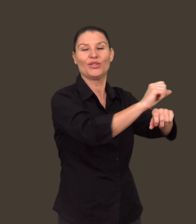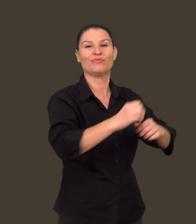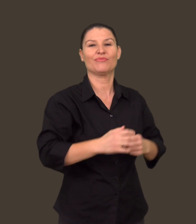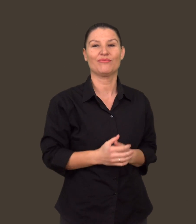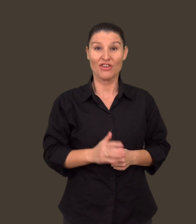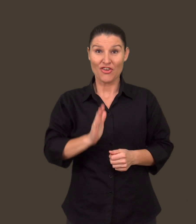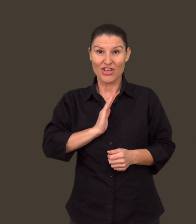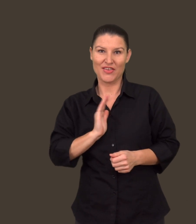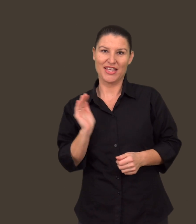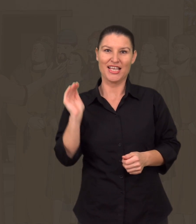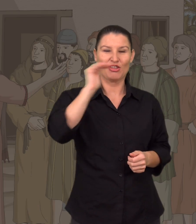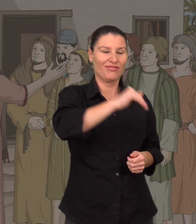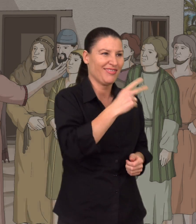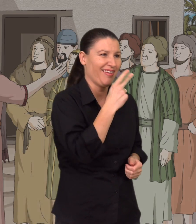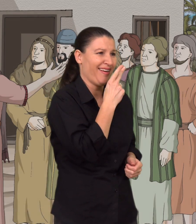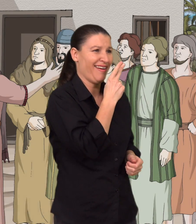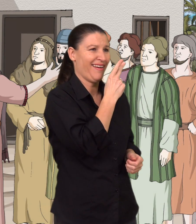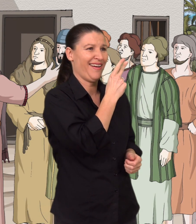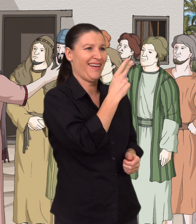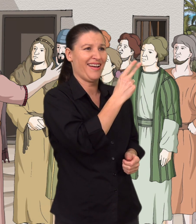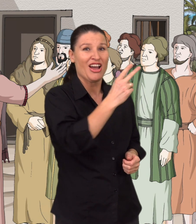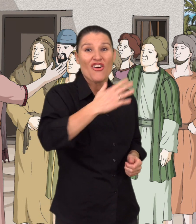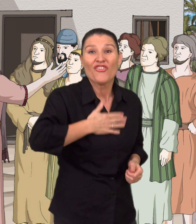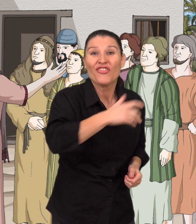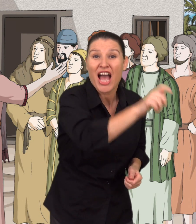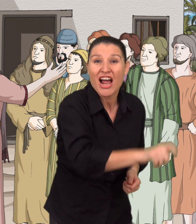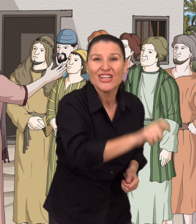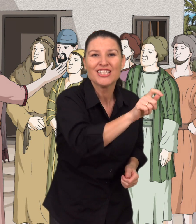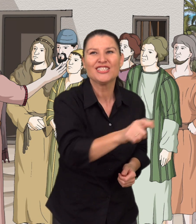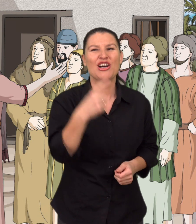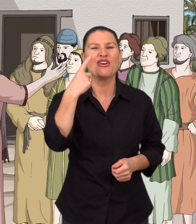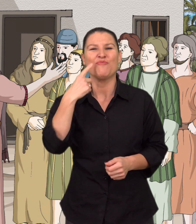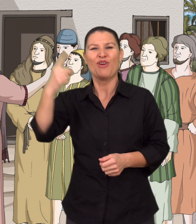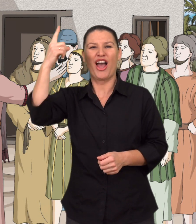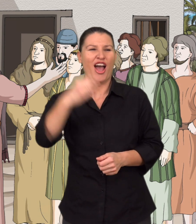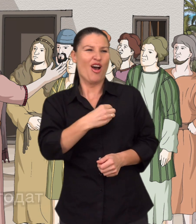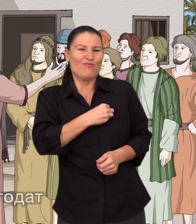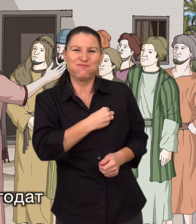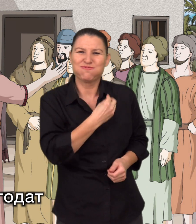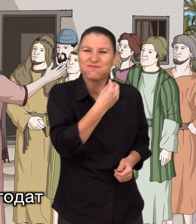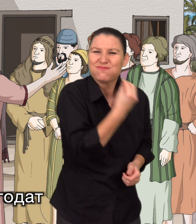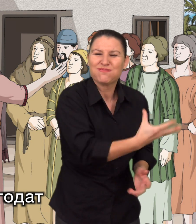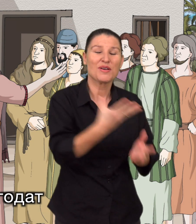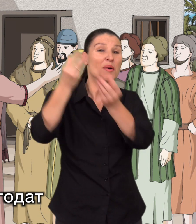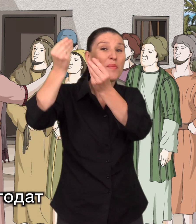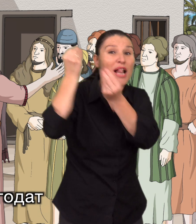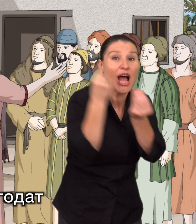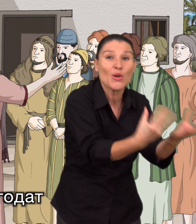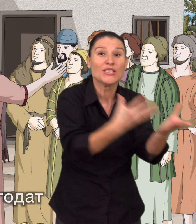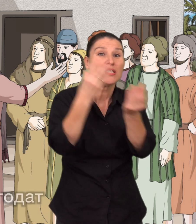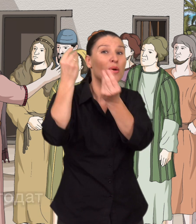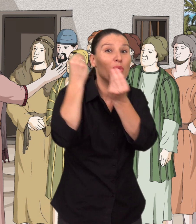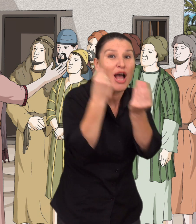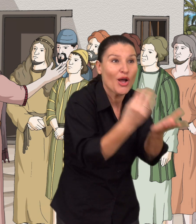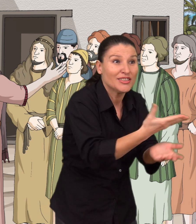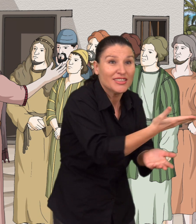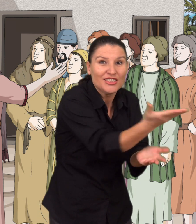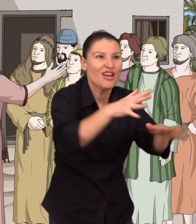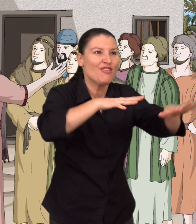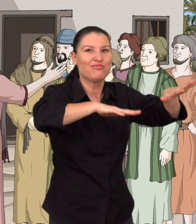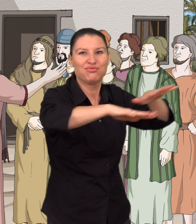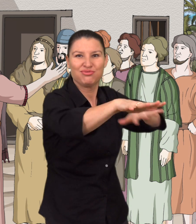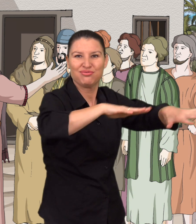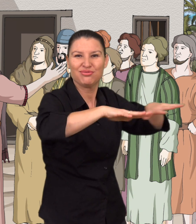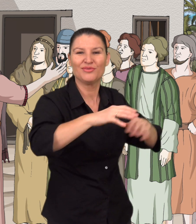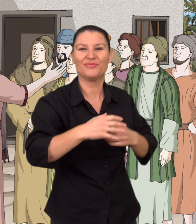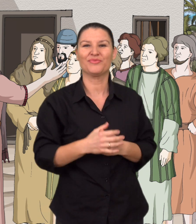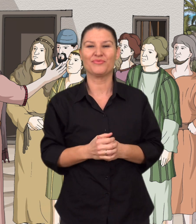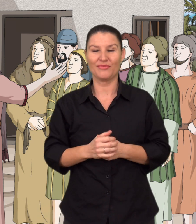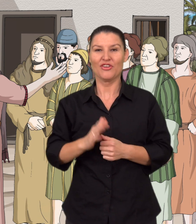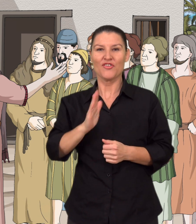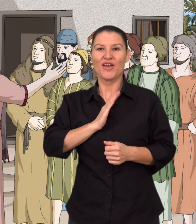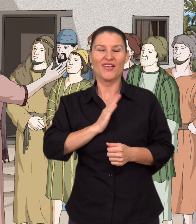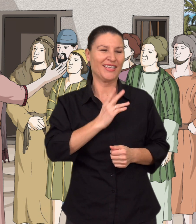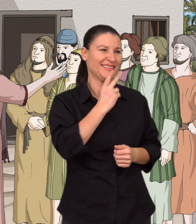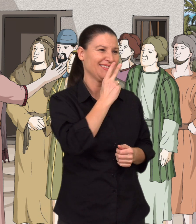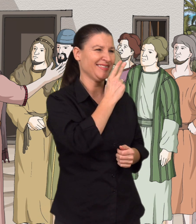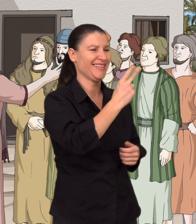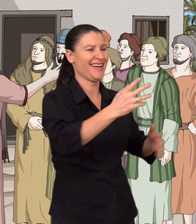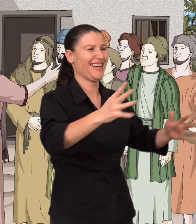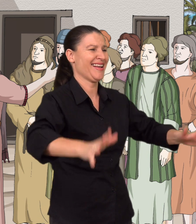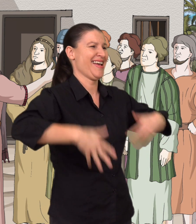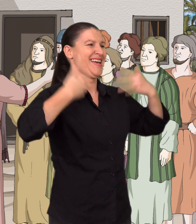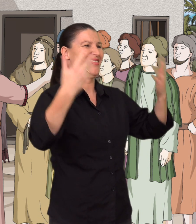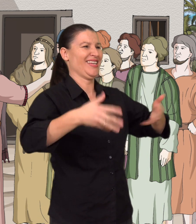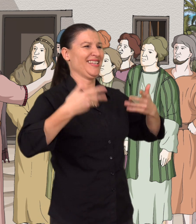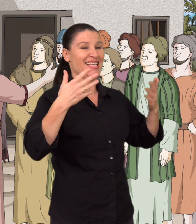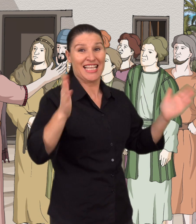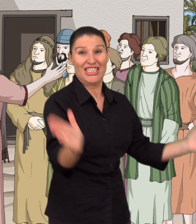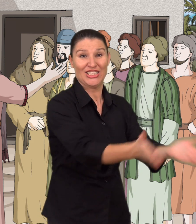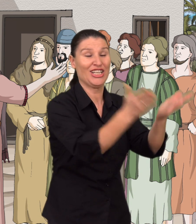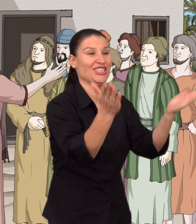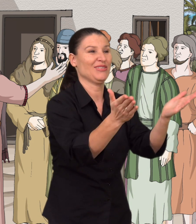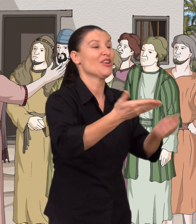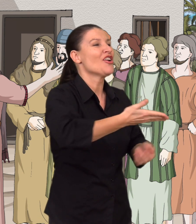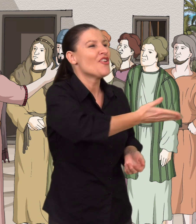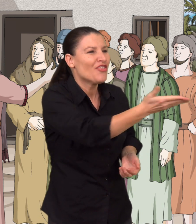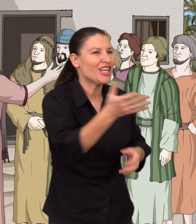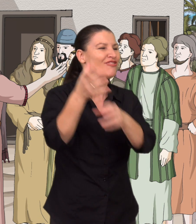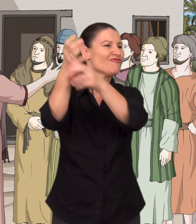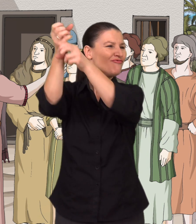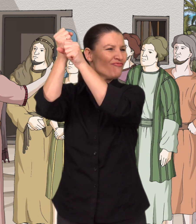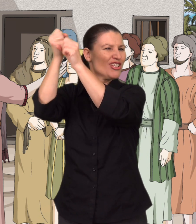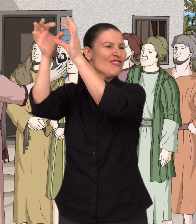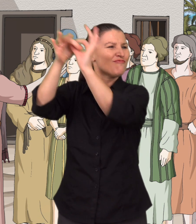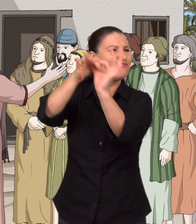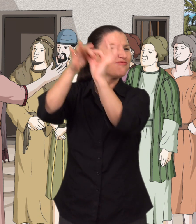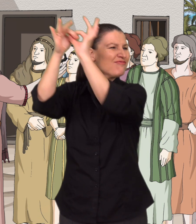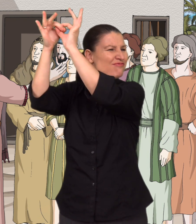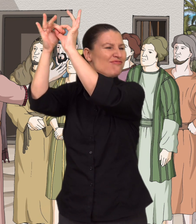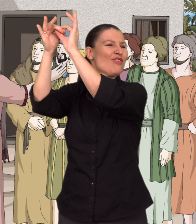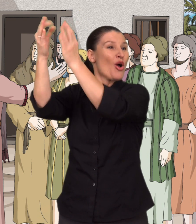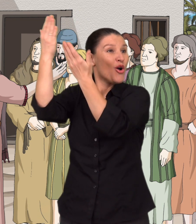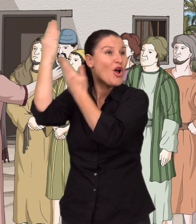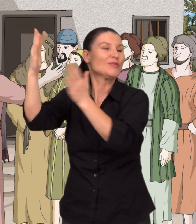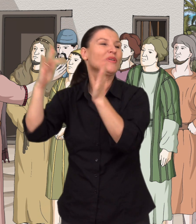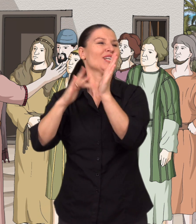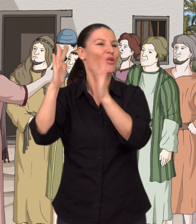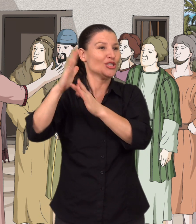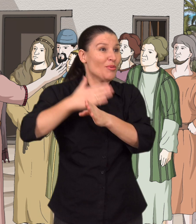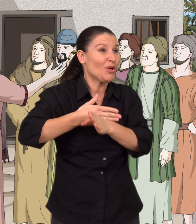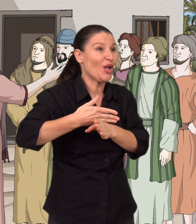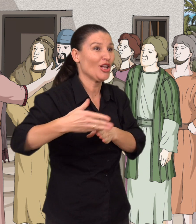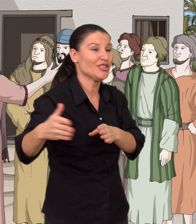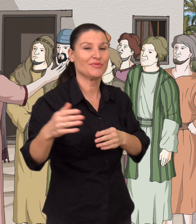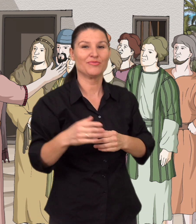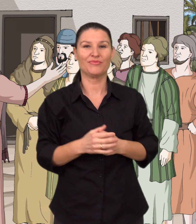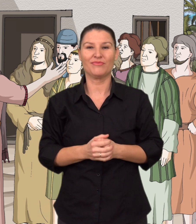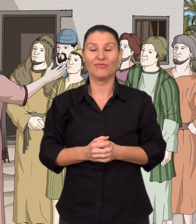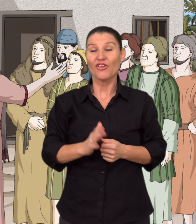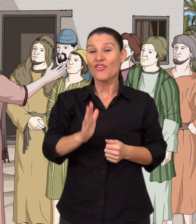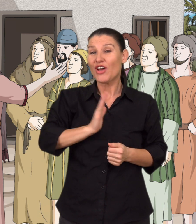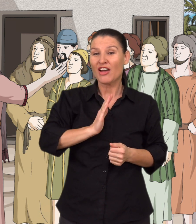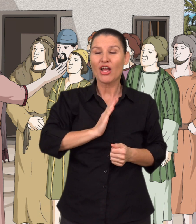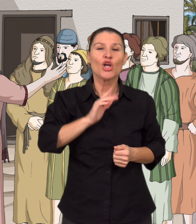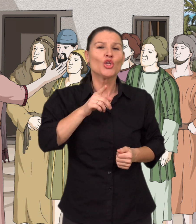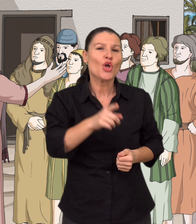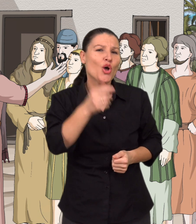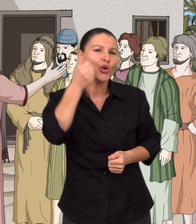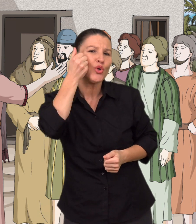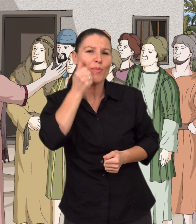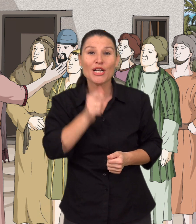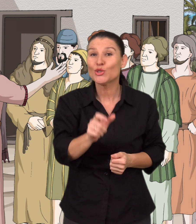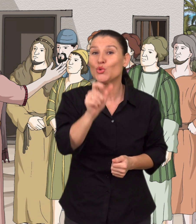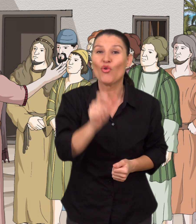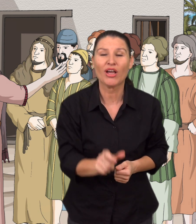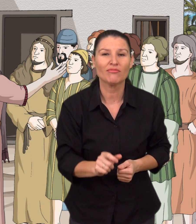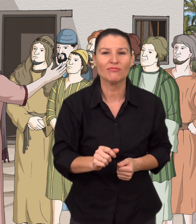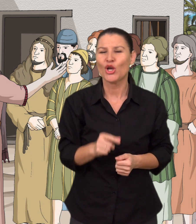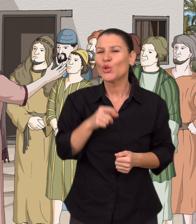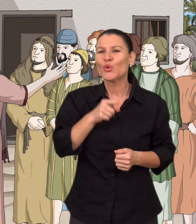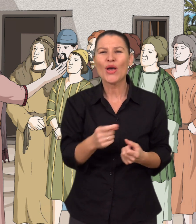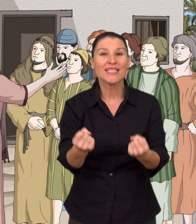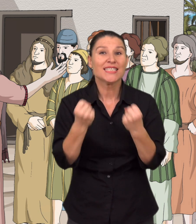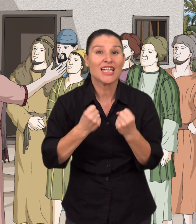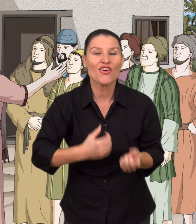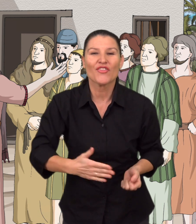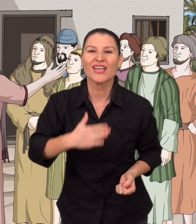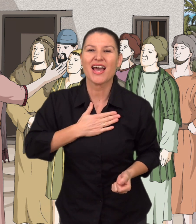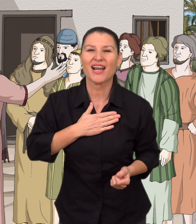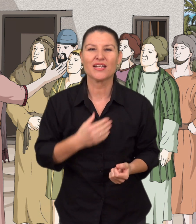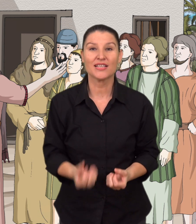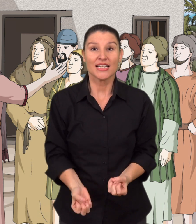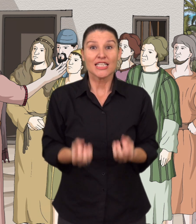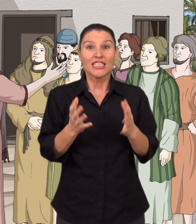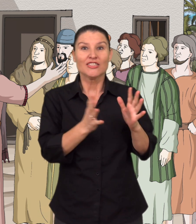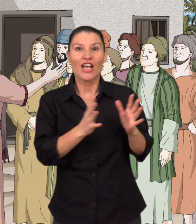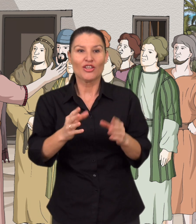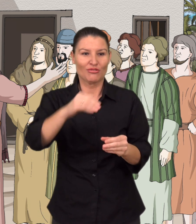When he arrived and saw the grace of God, he rejoiced and encouraged them all to abide in the Lord with all their hearts.